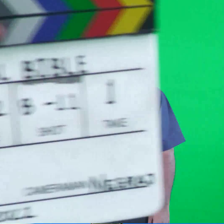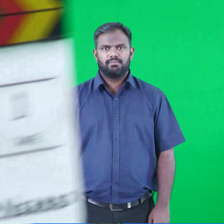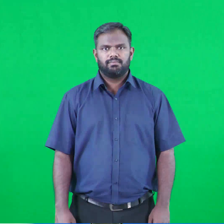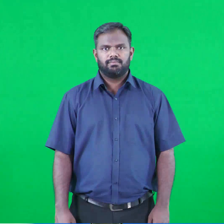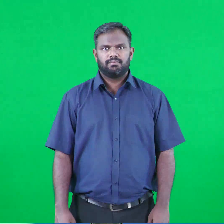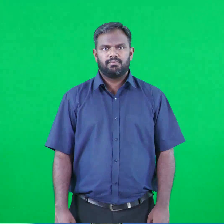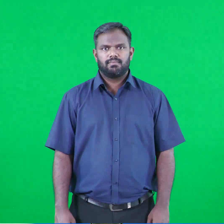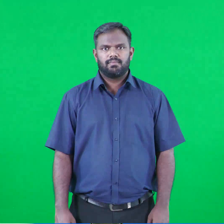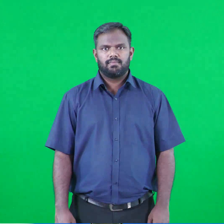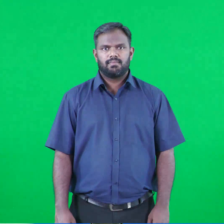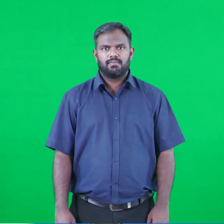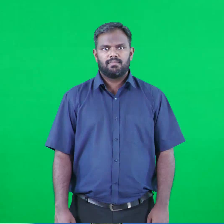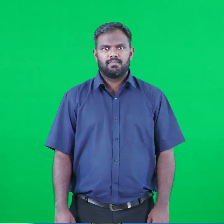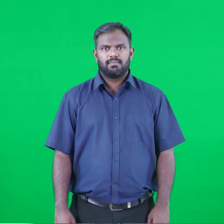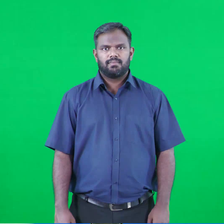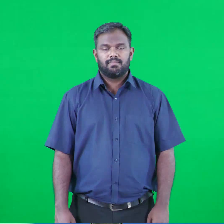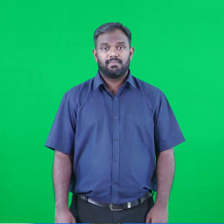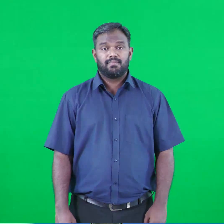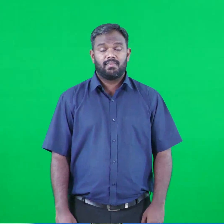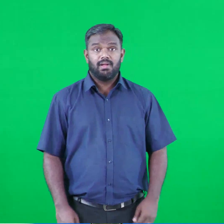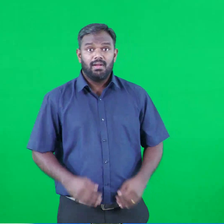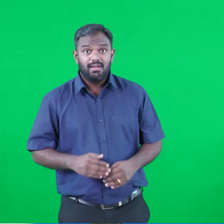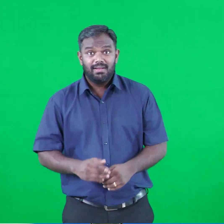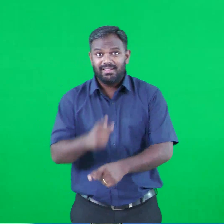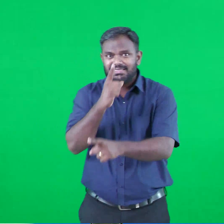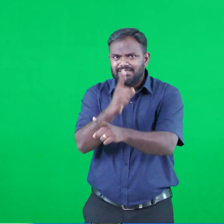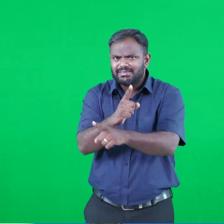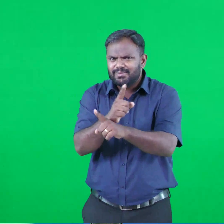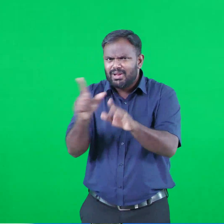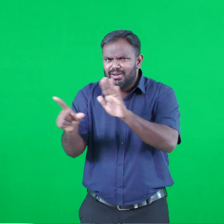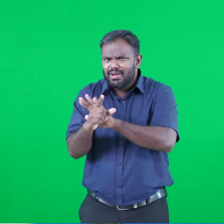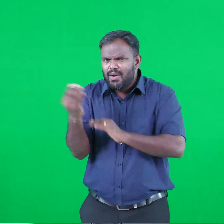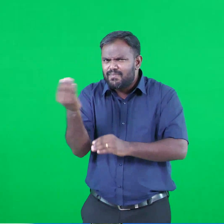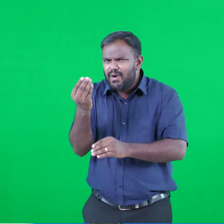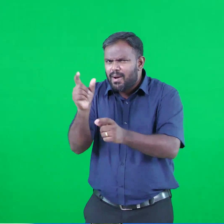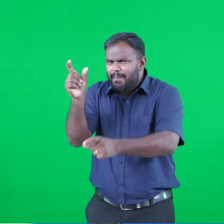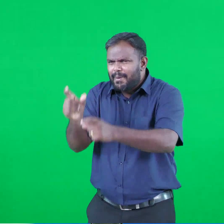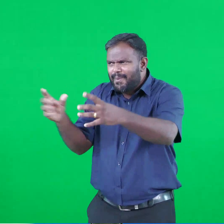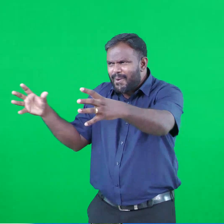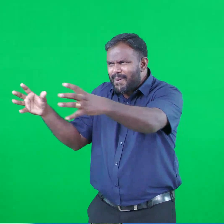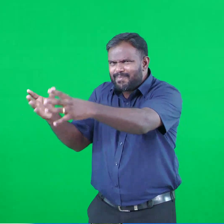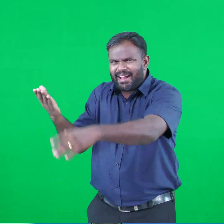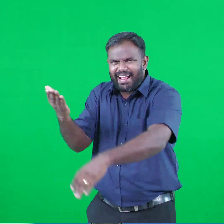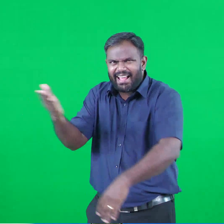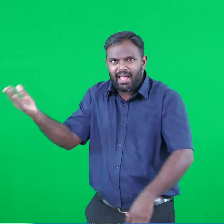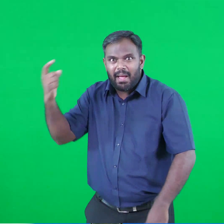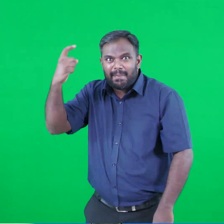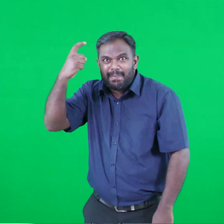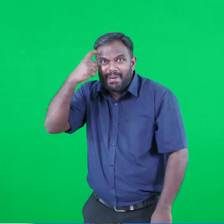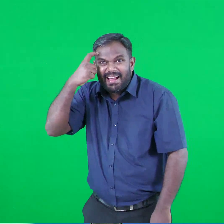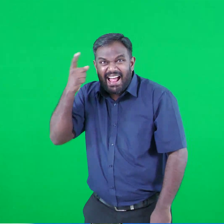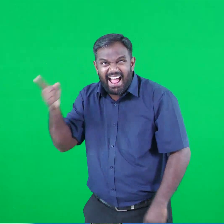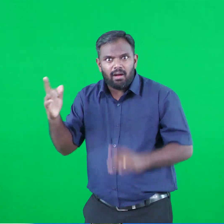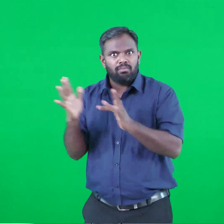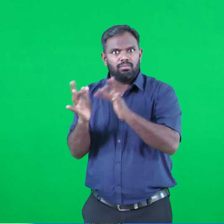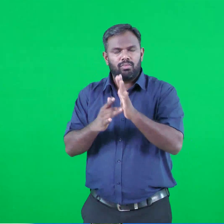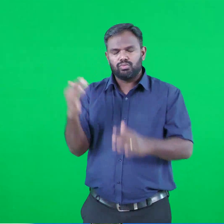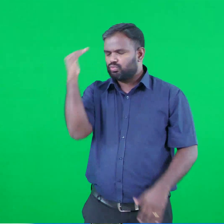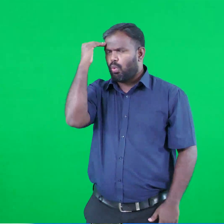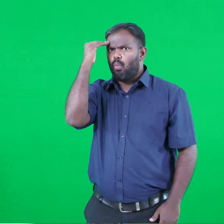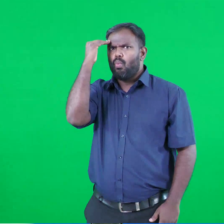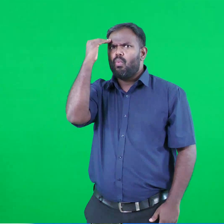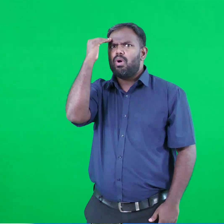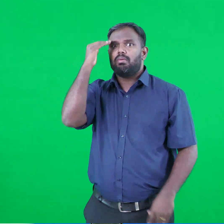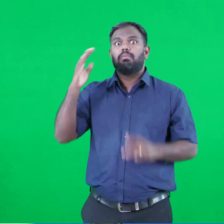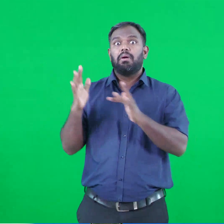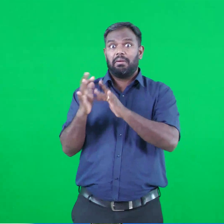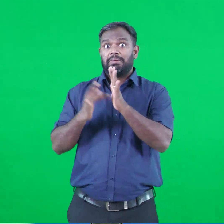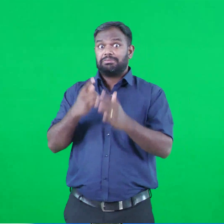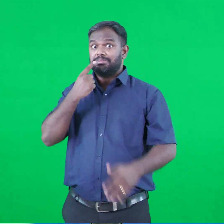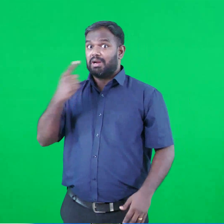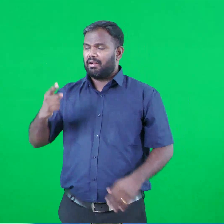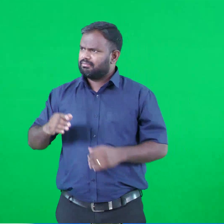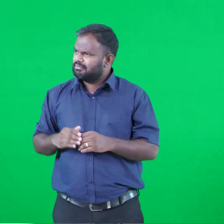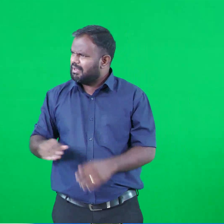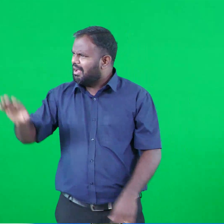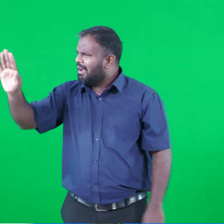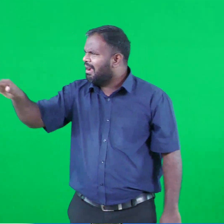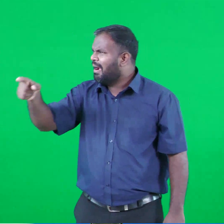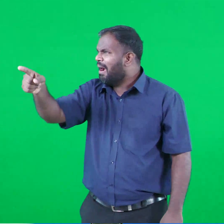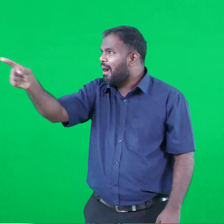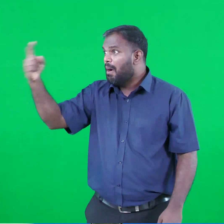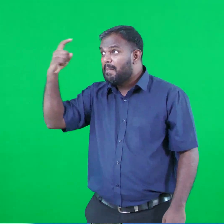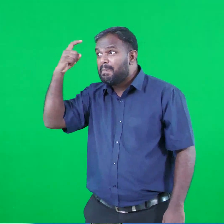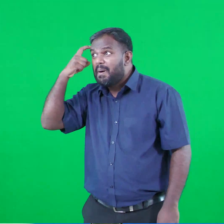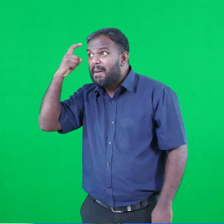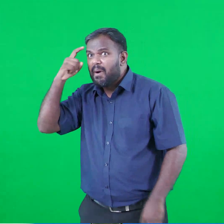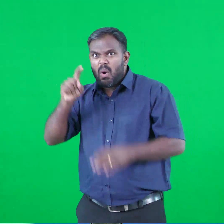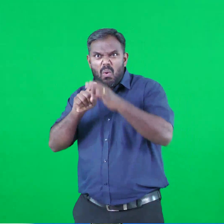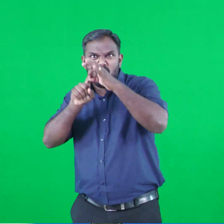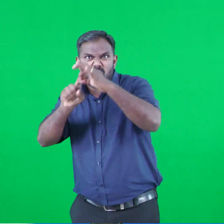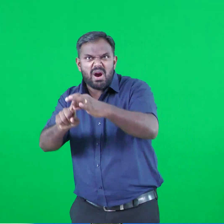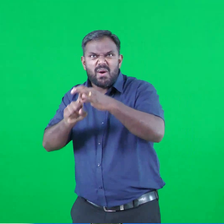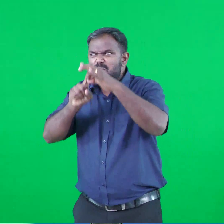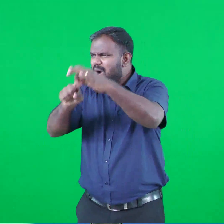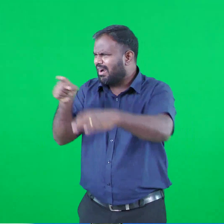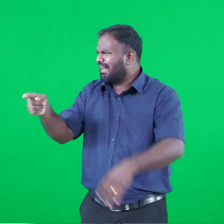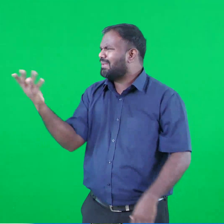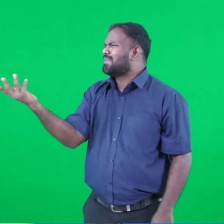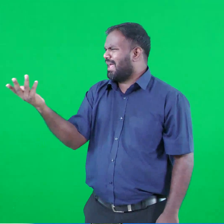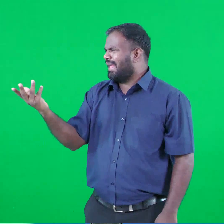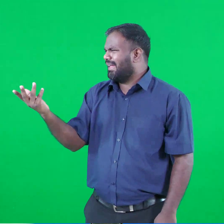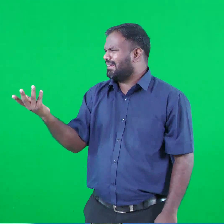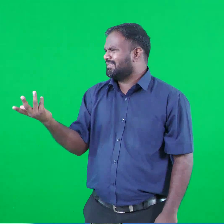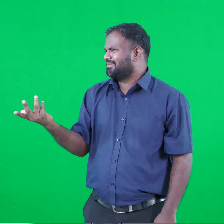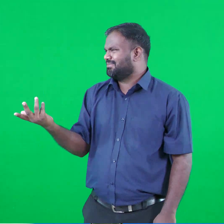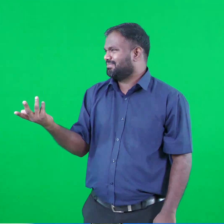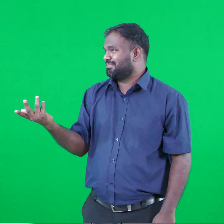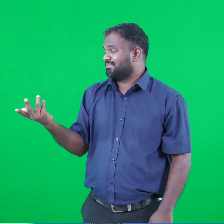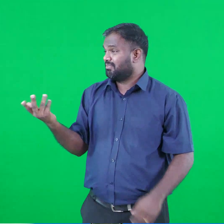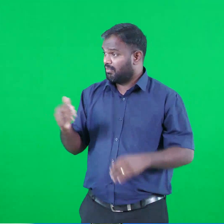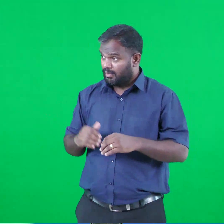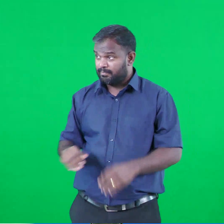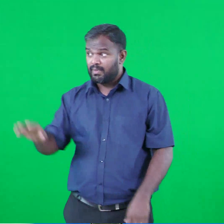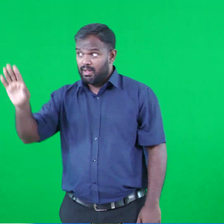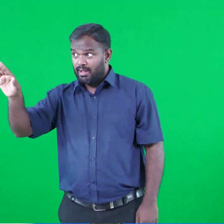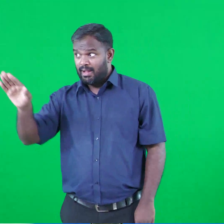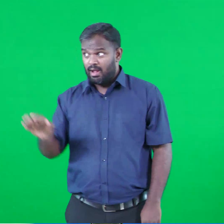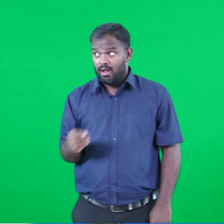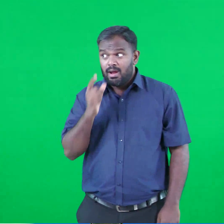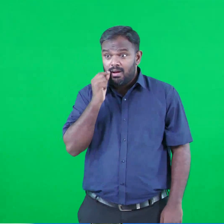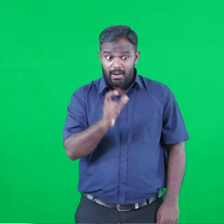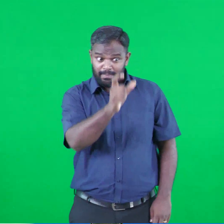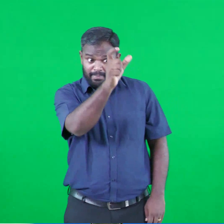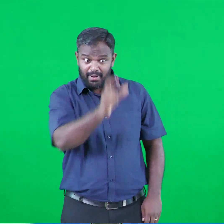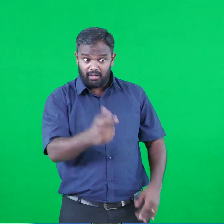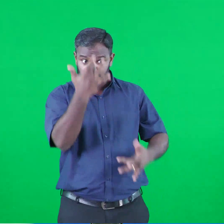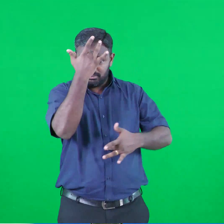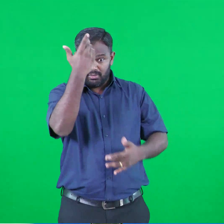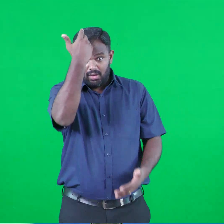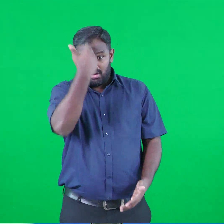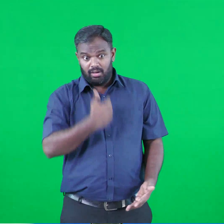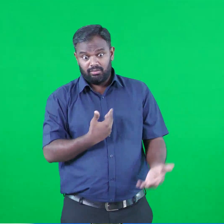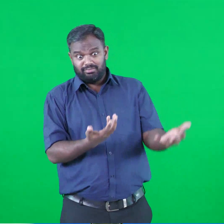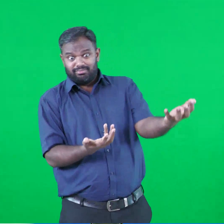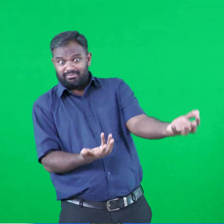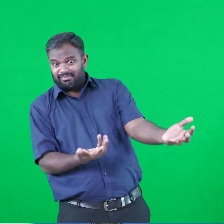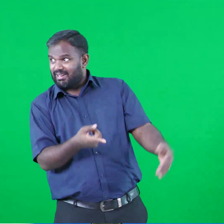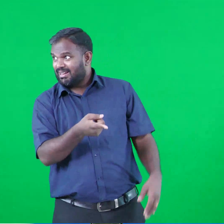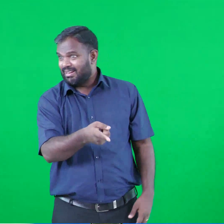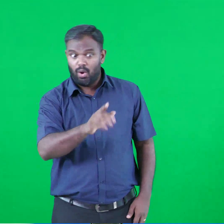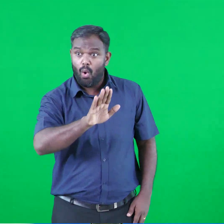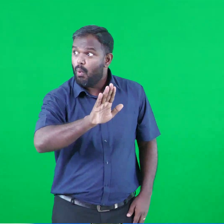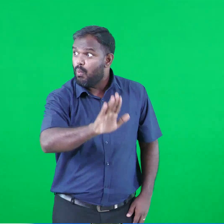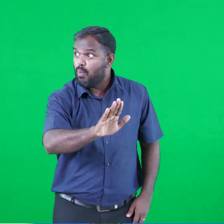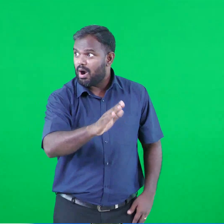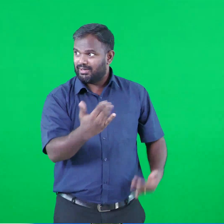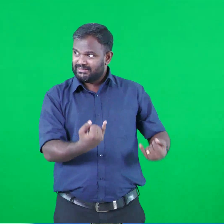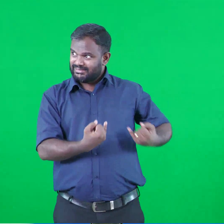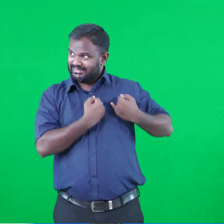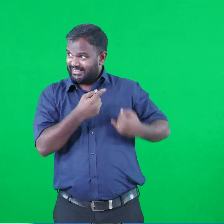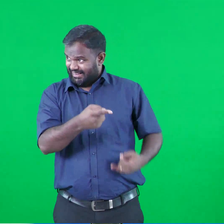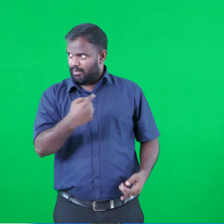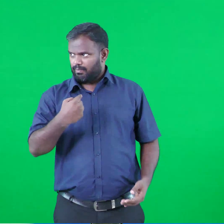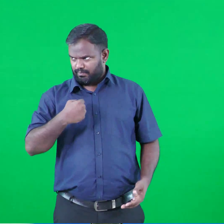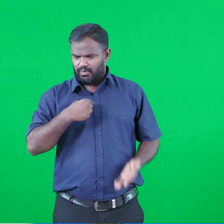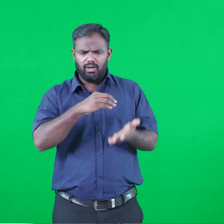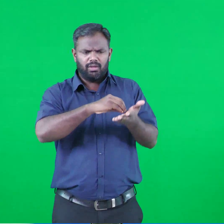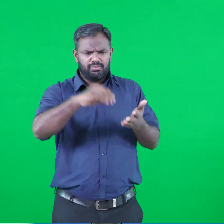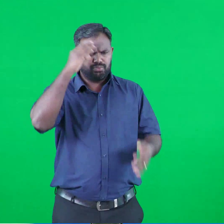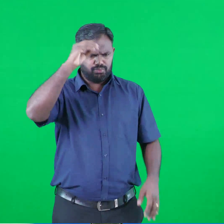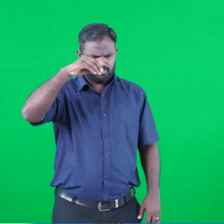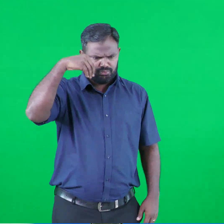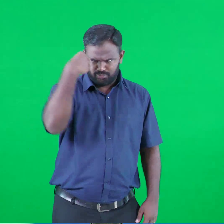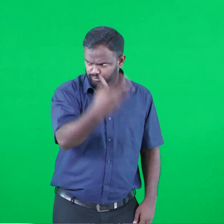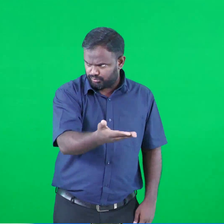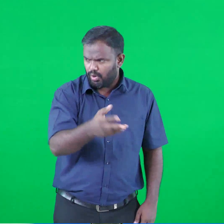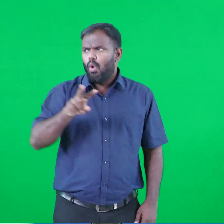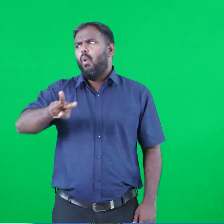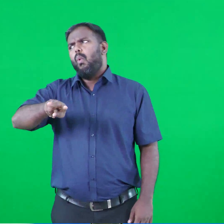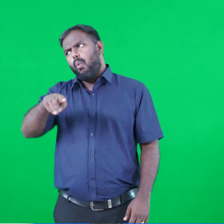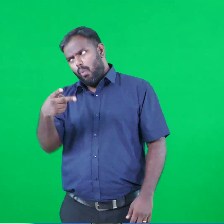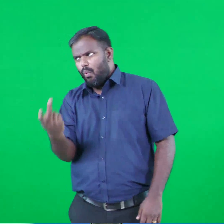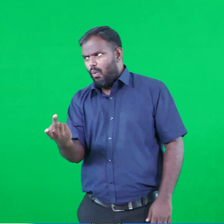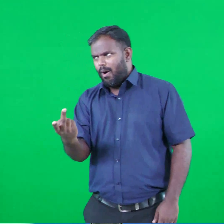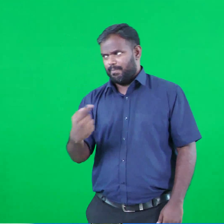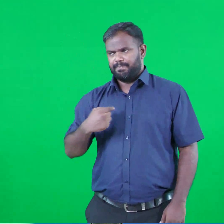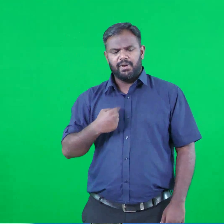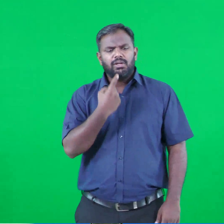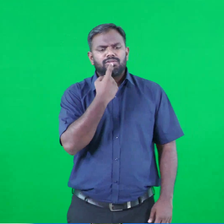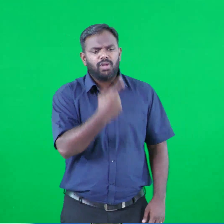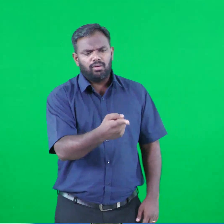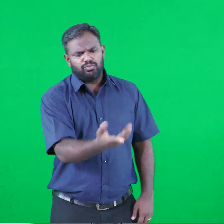At once Jesus knew in His spirit that they were thinking this way within themselves. " Why are you thinking these things in your hearts?" He asked.